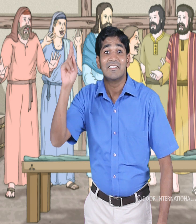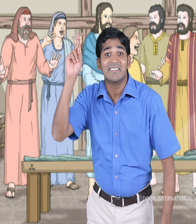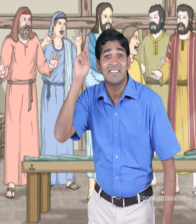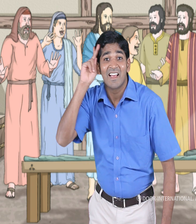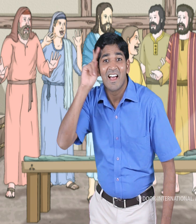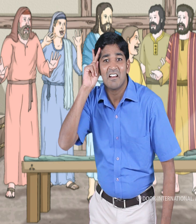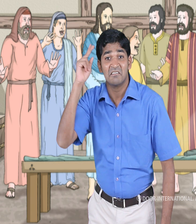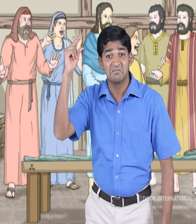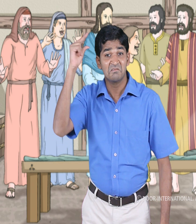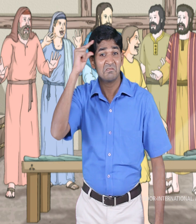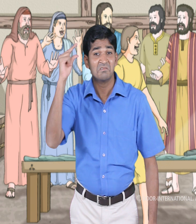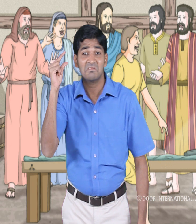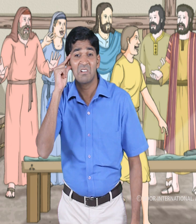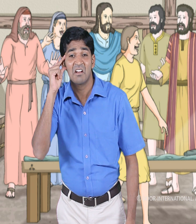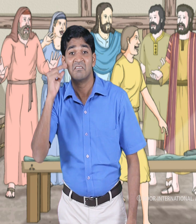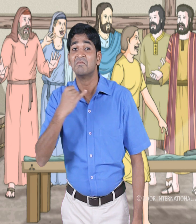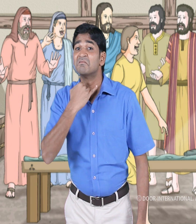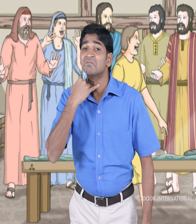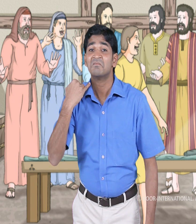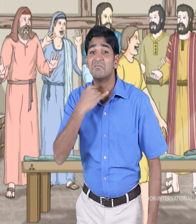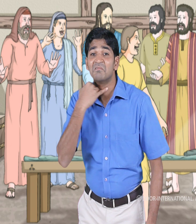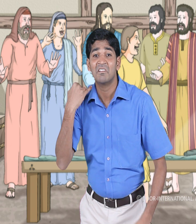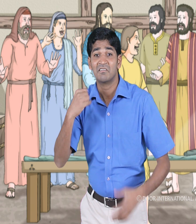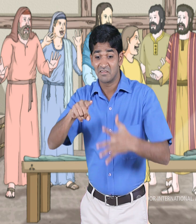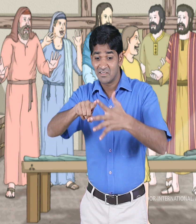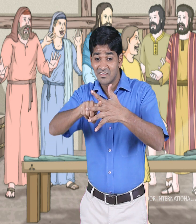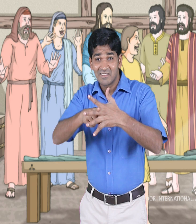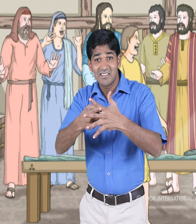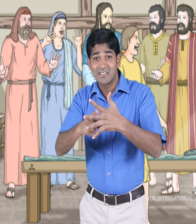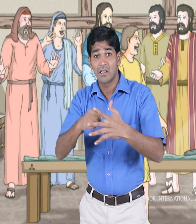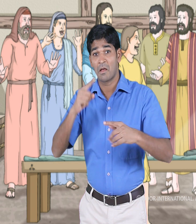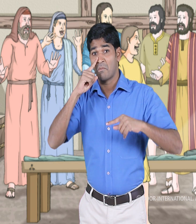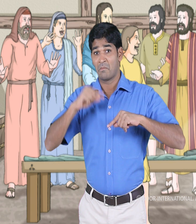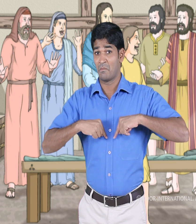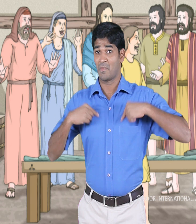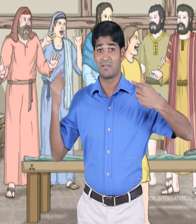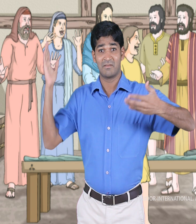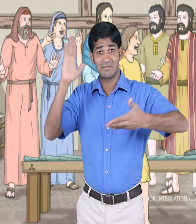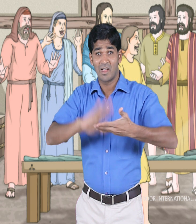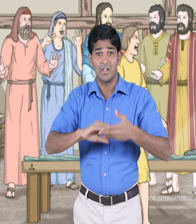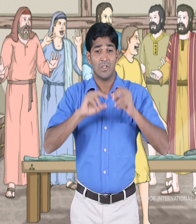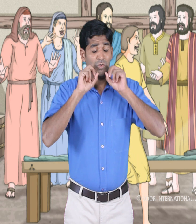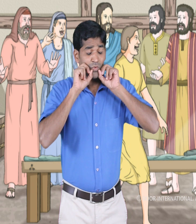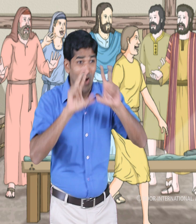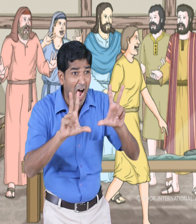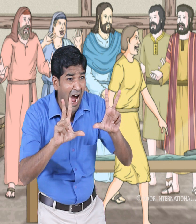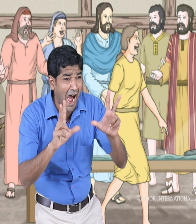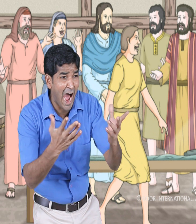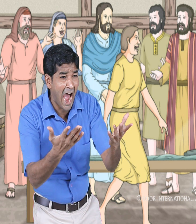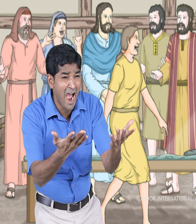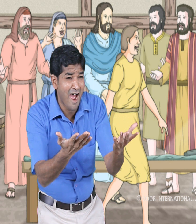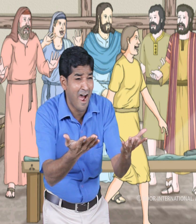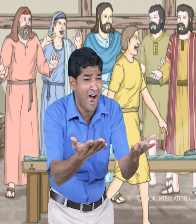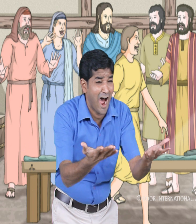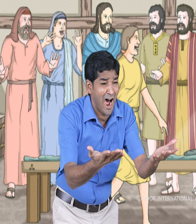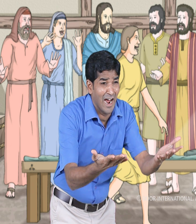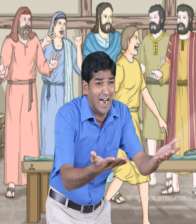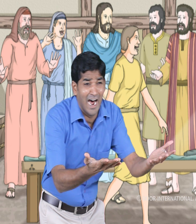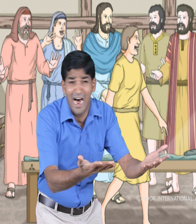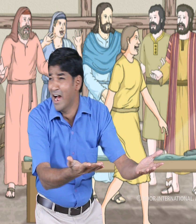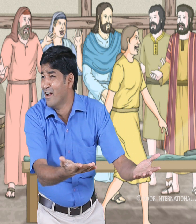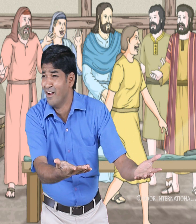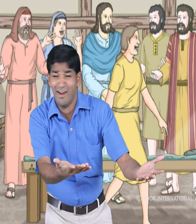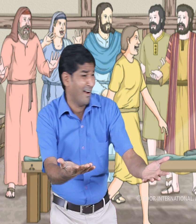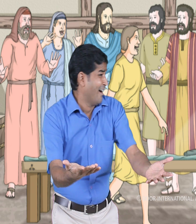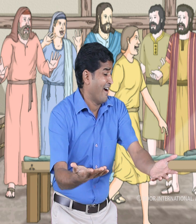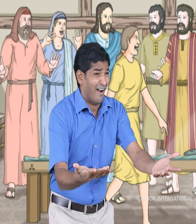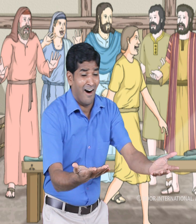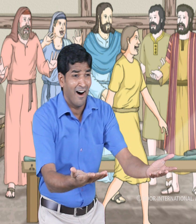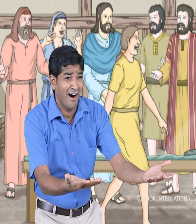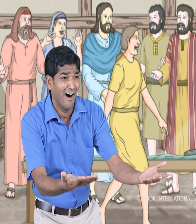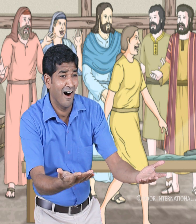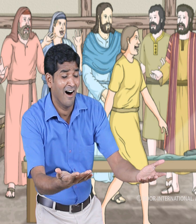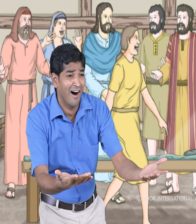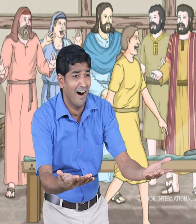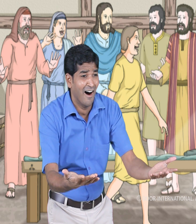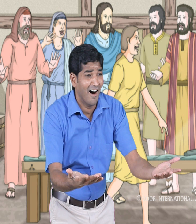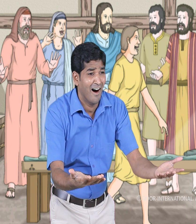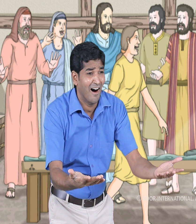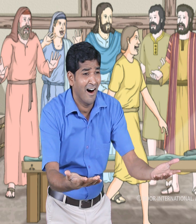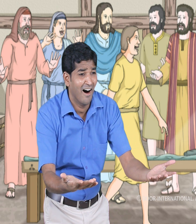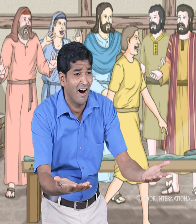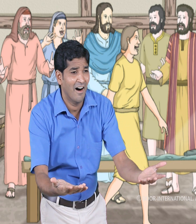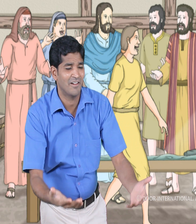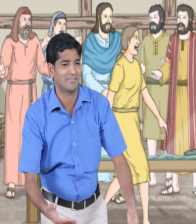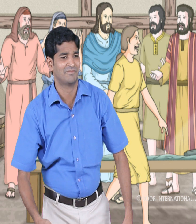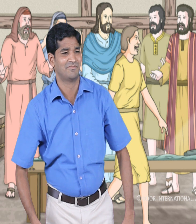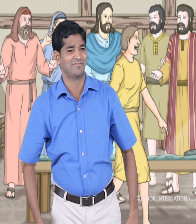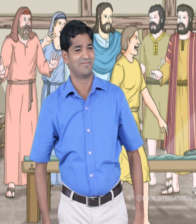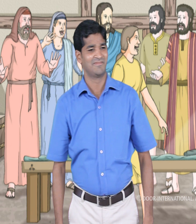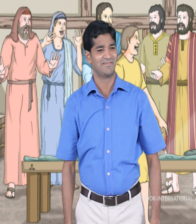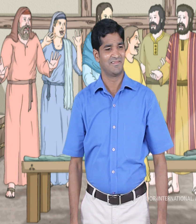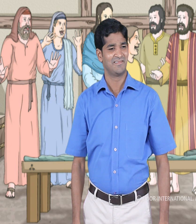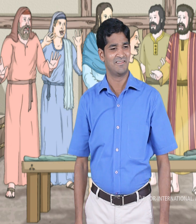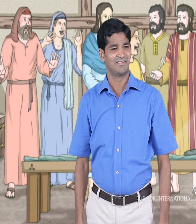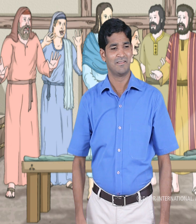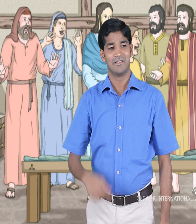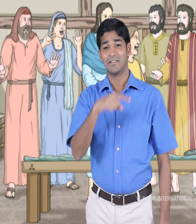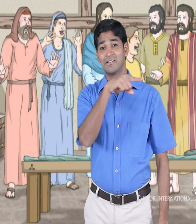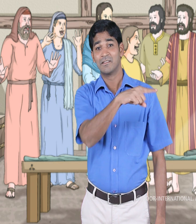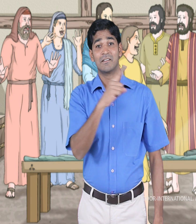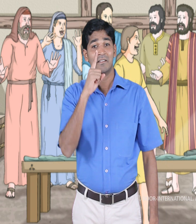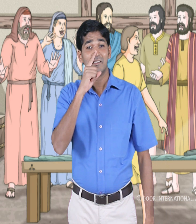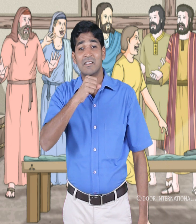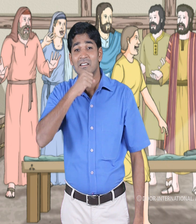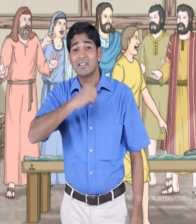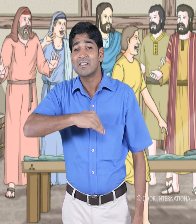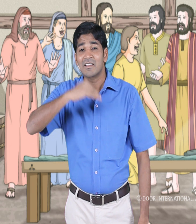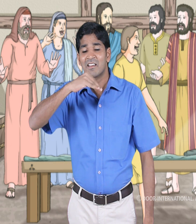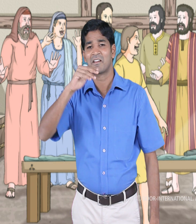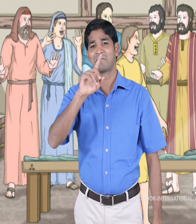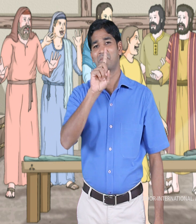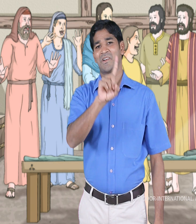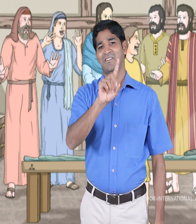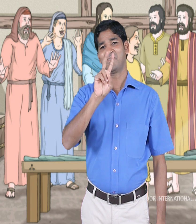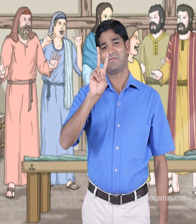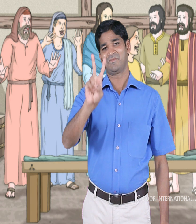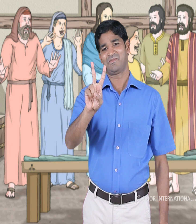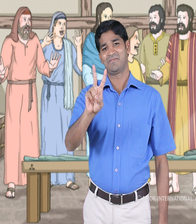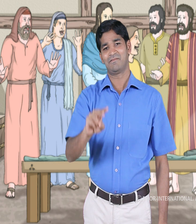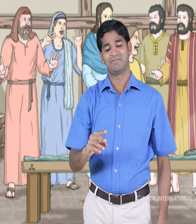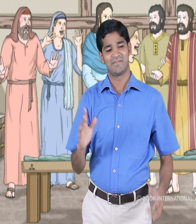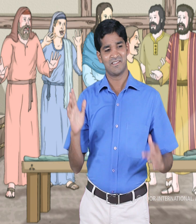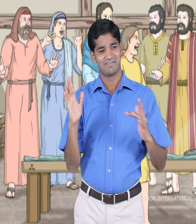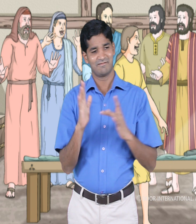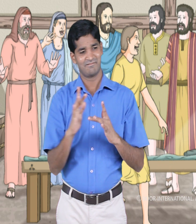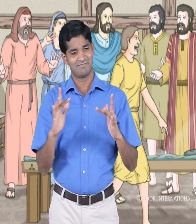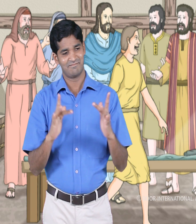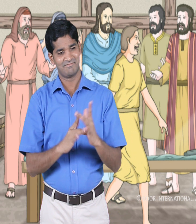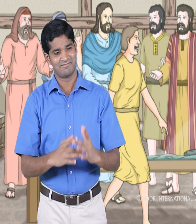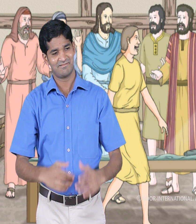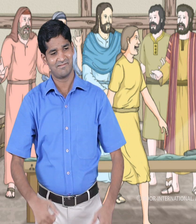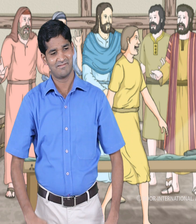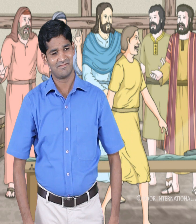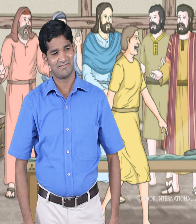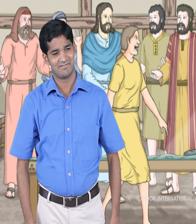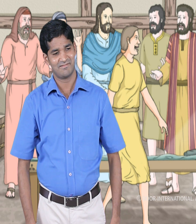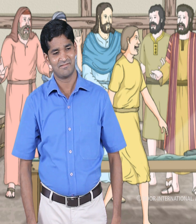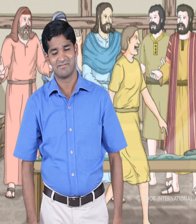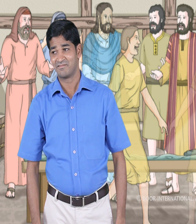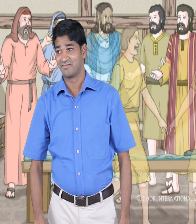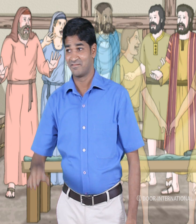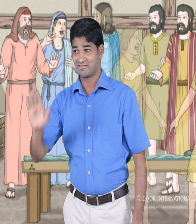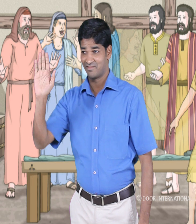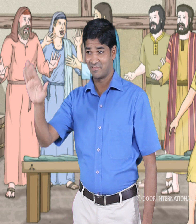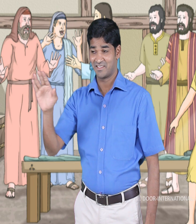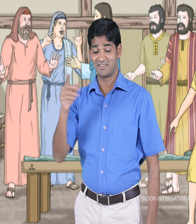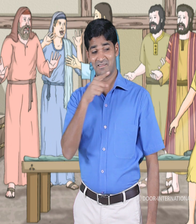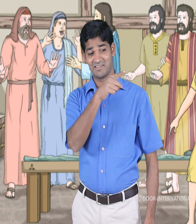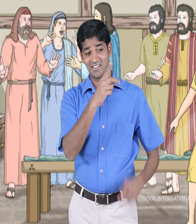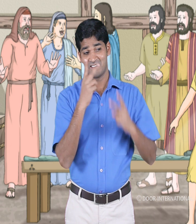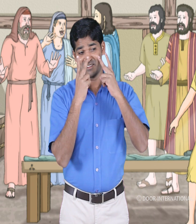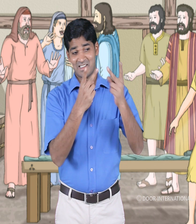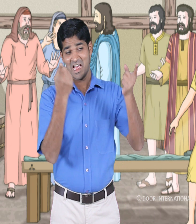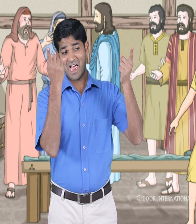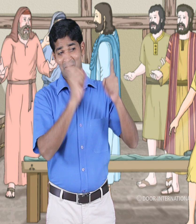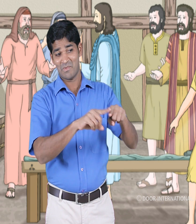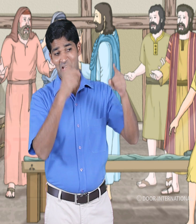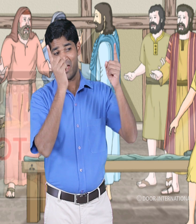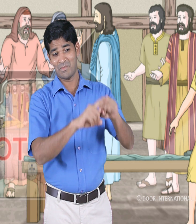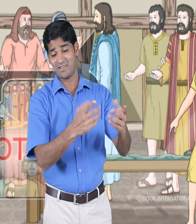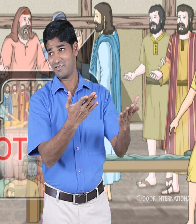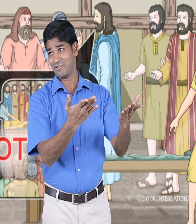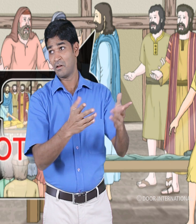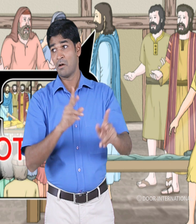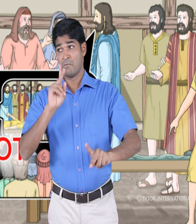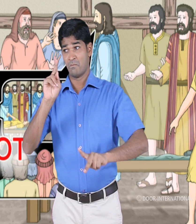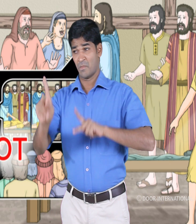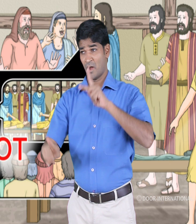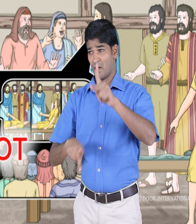She was twelve years old, and at once they were utterly astounded.